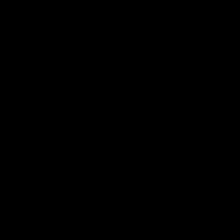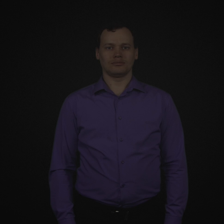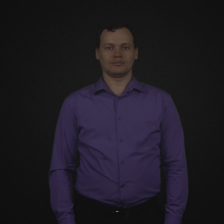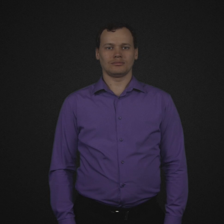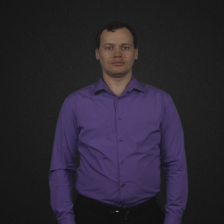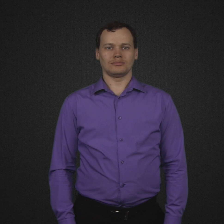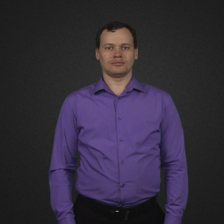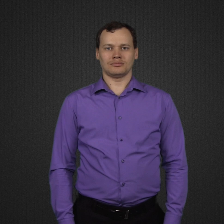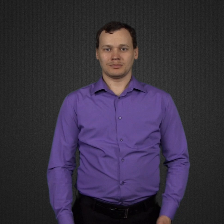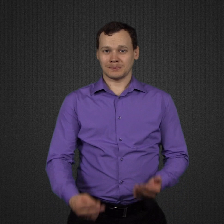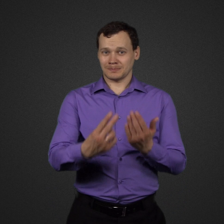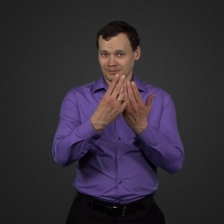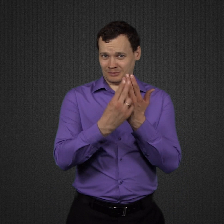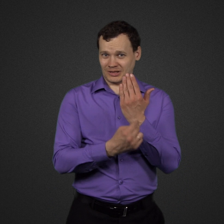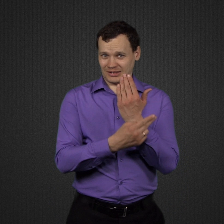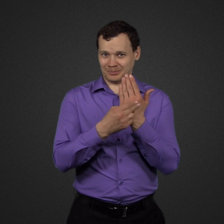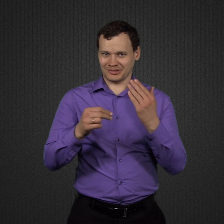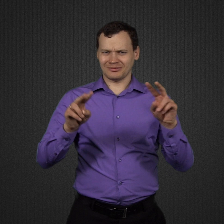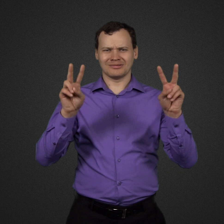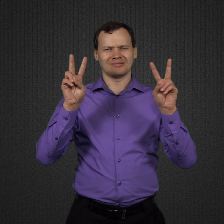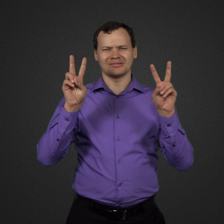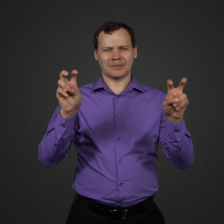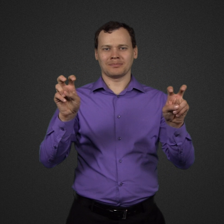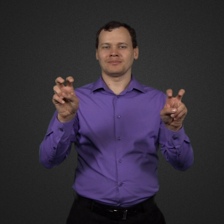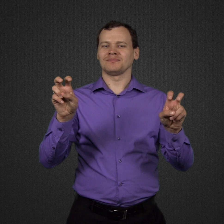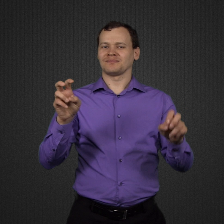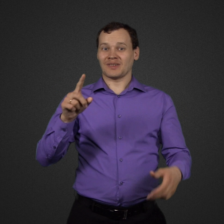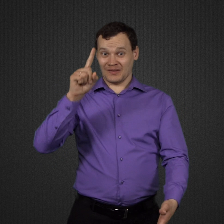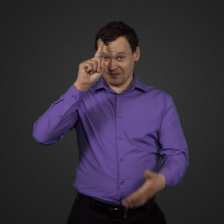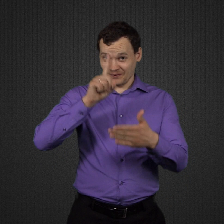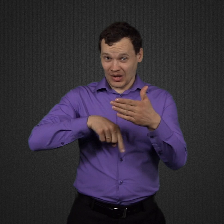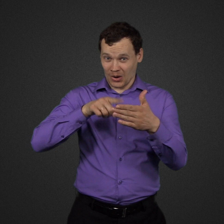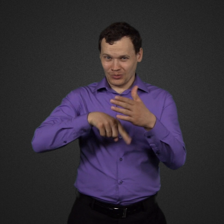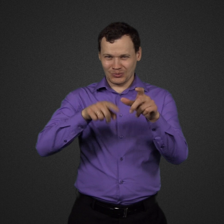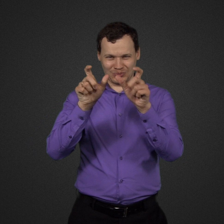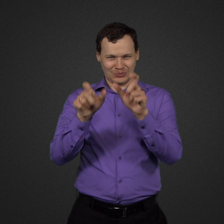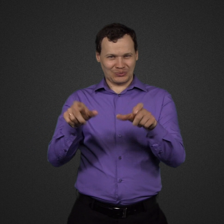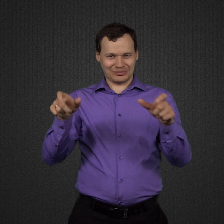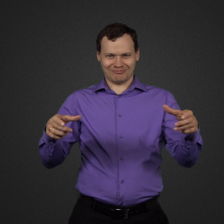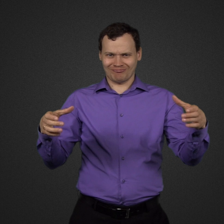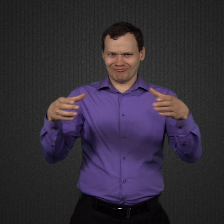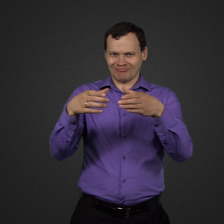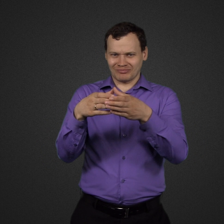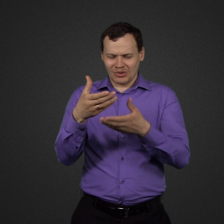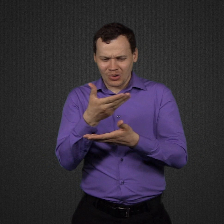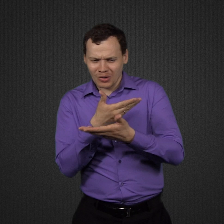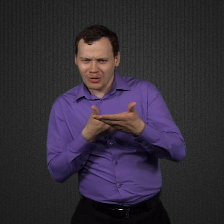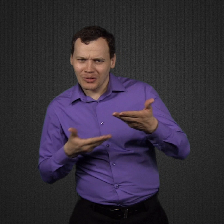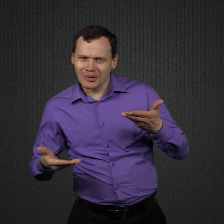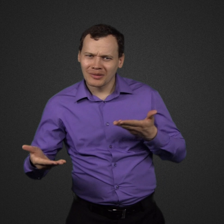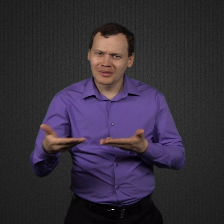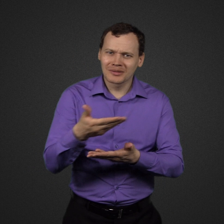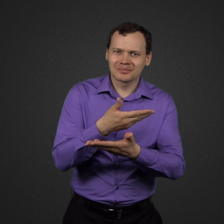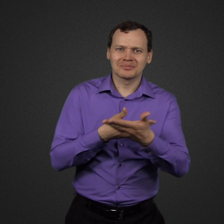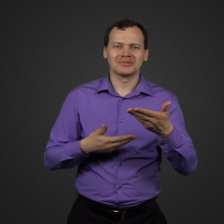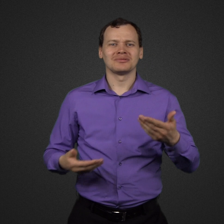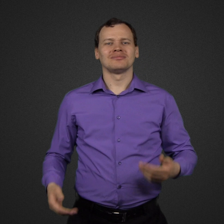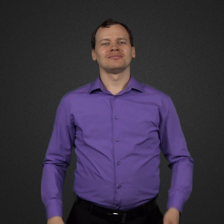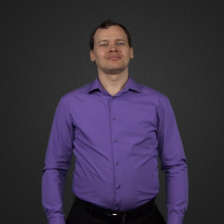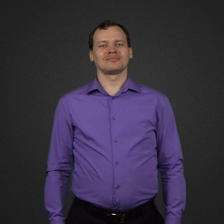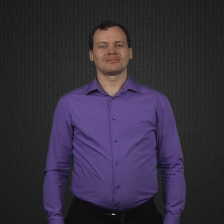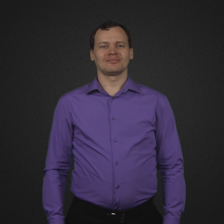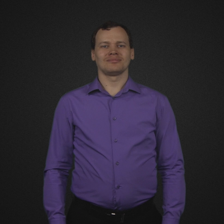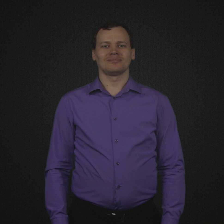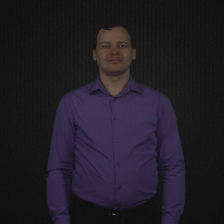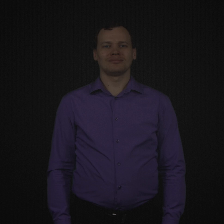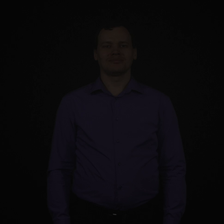The fellowship of the believers